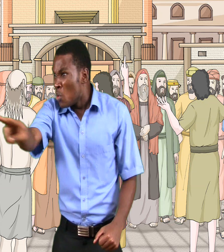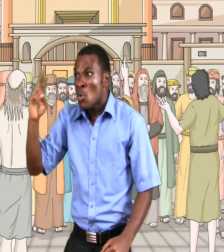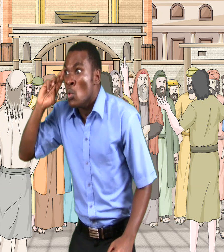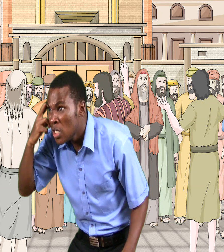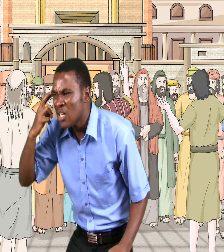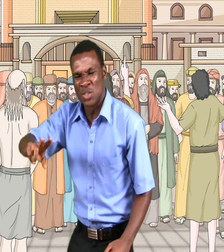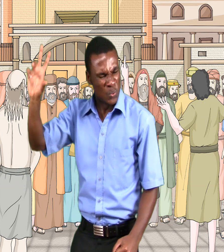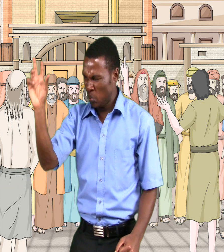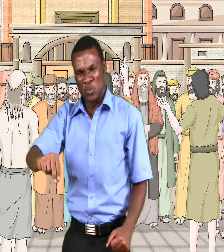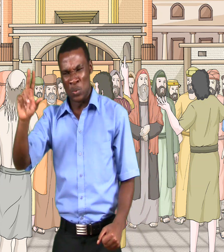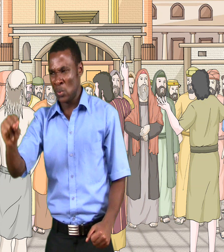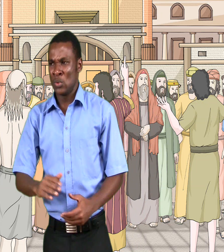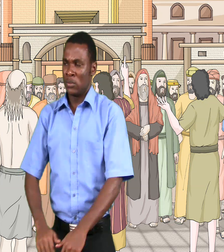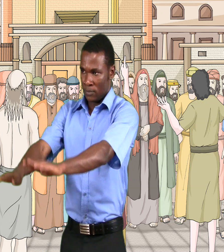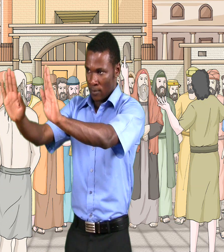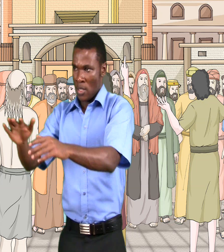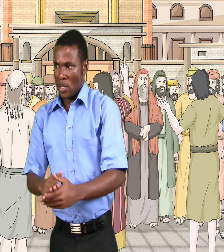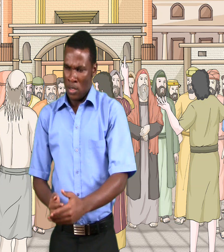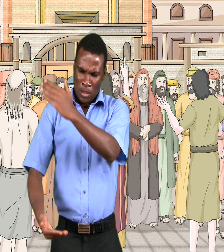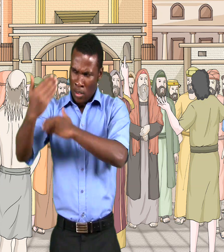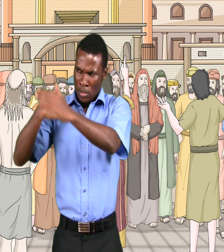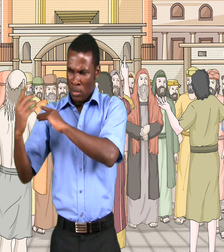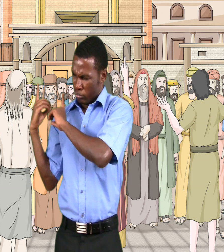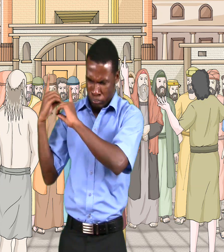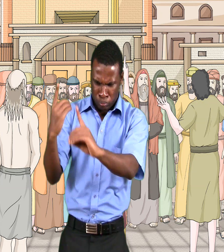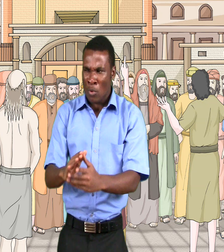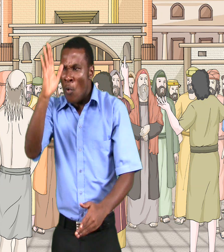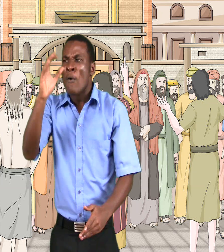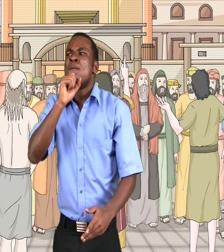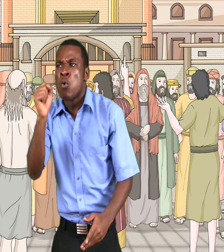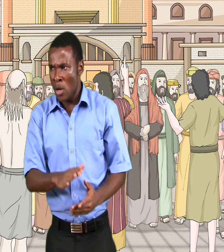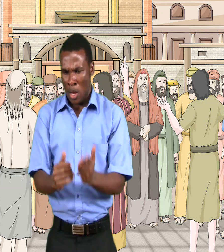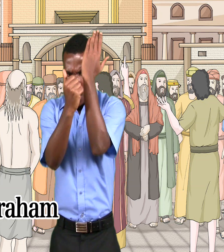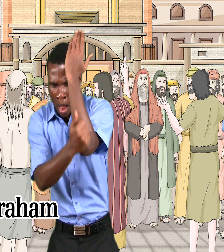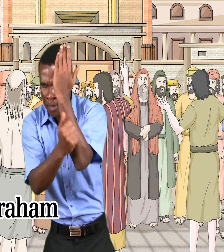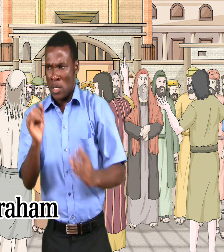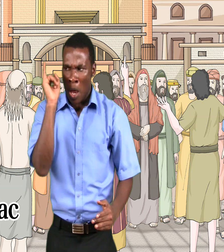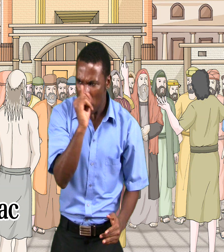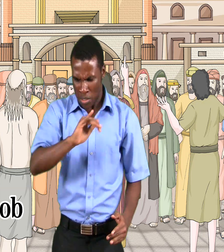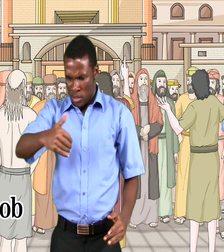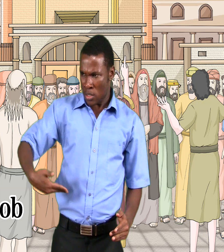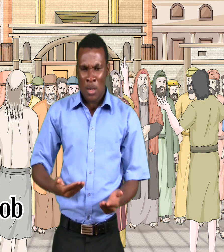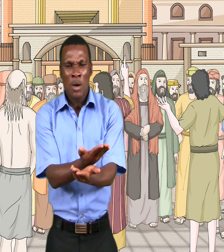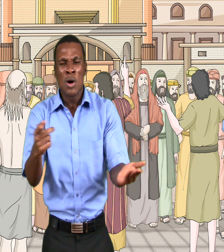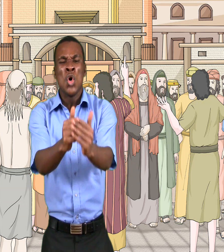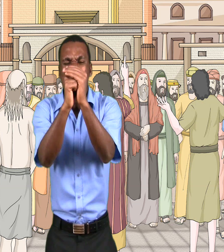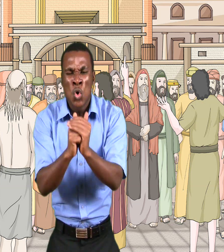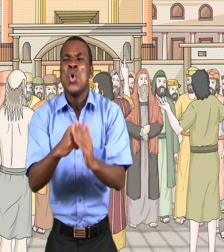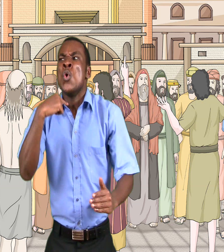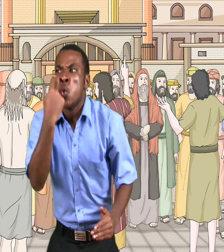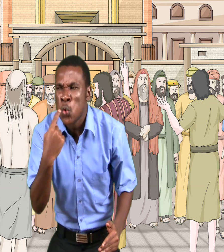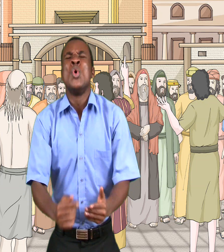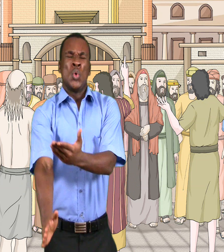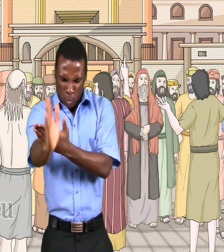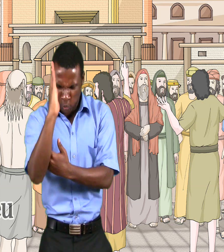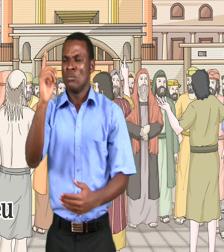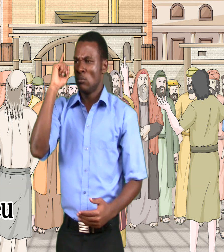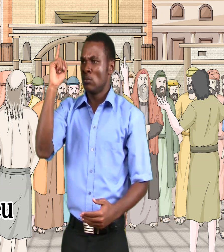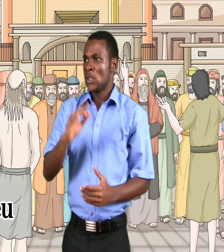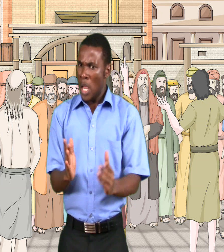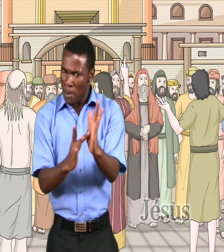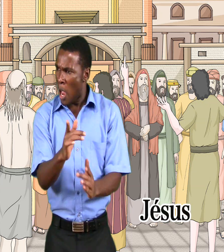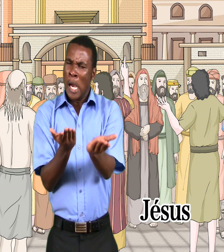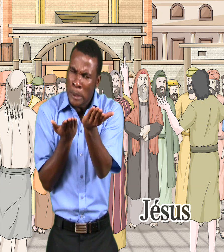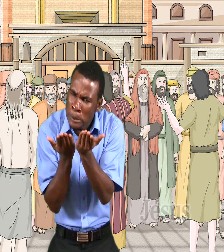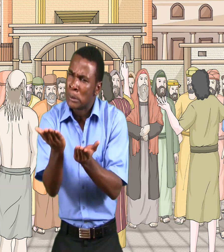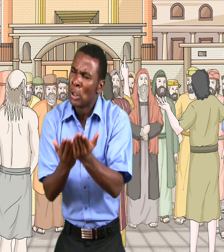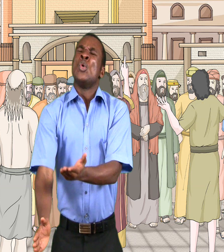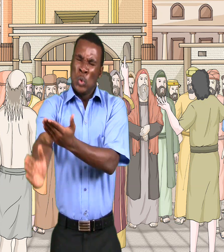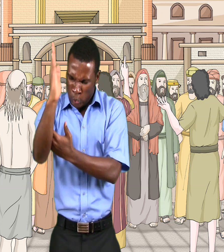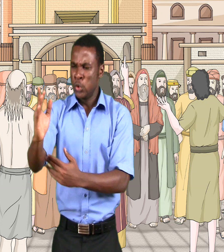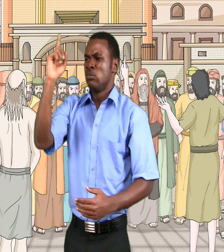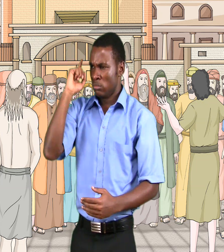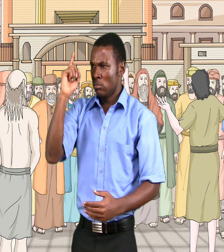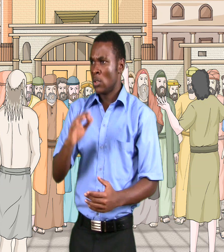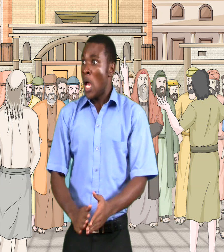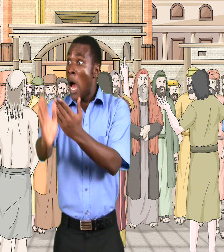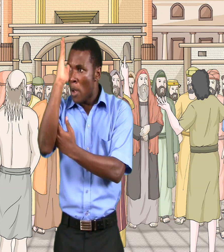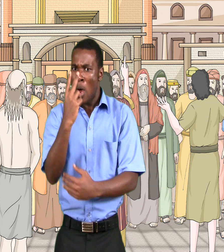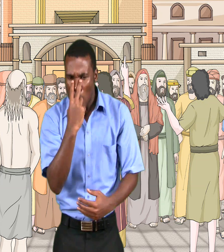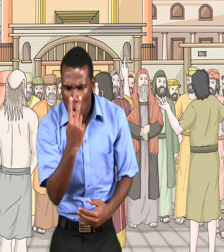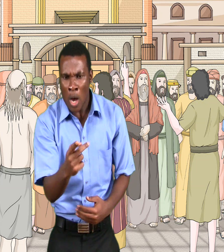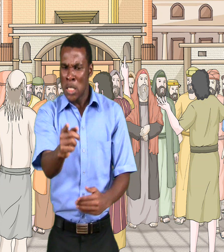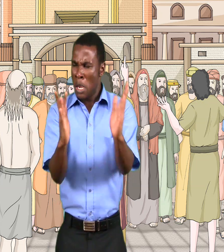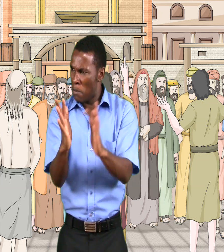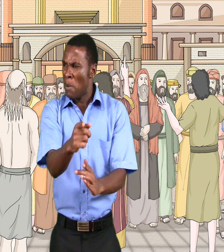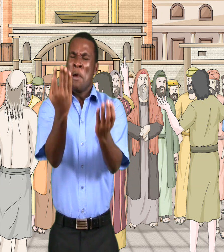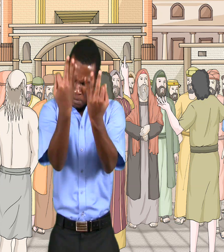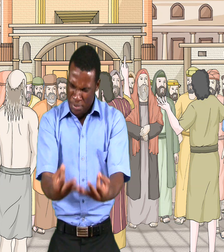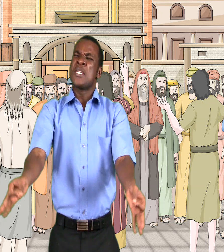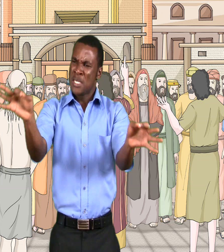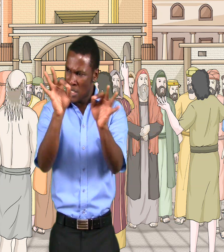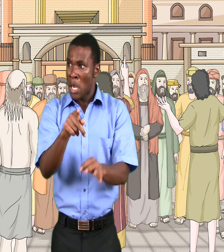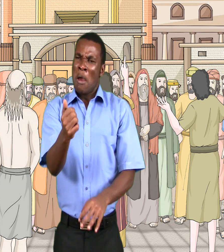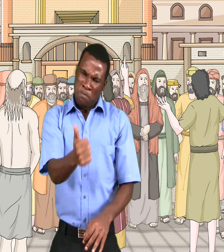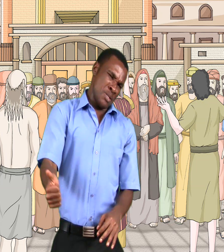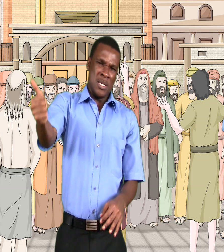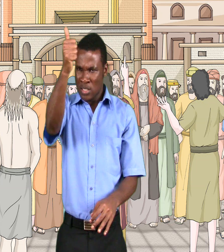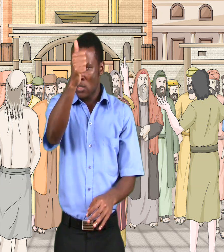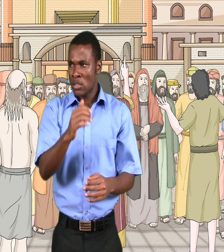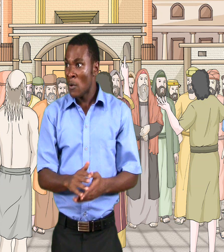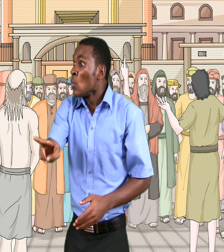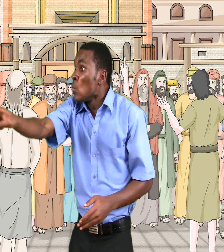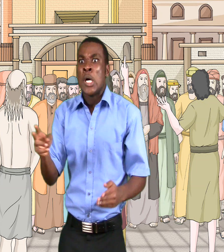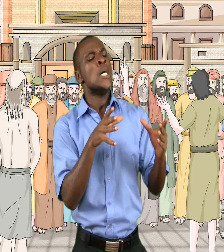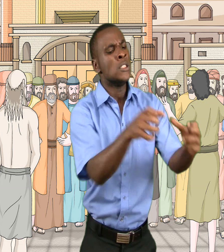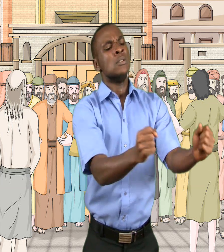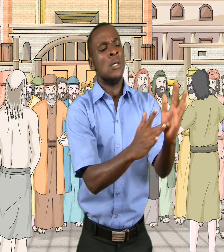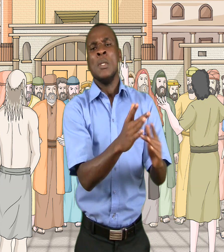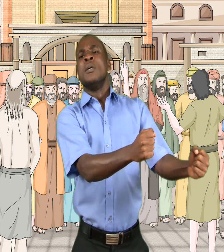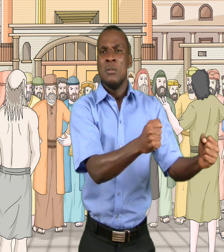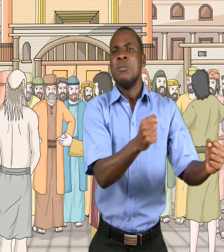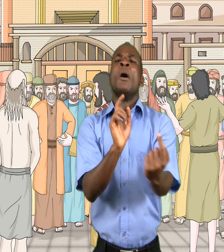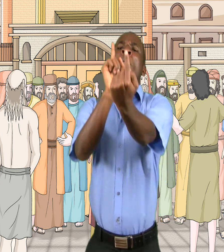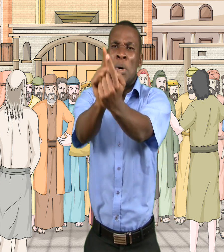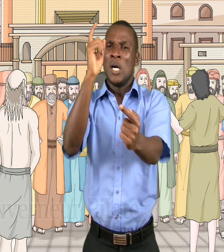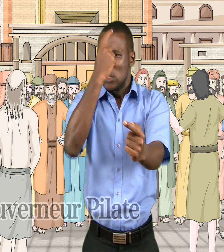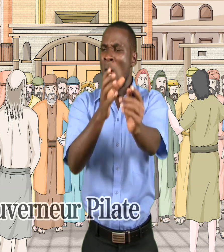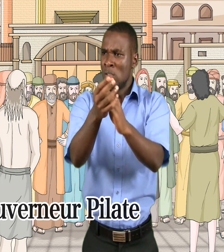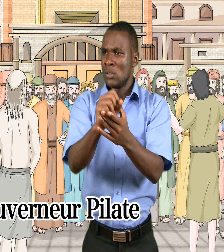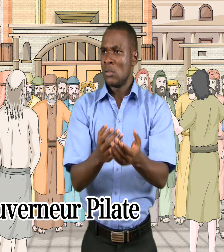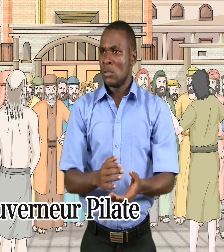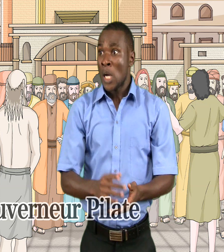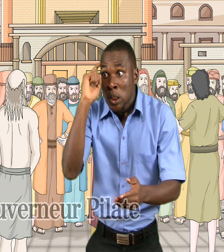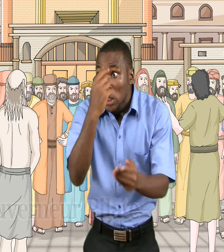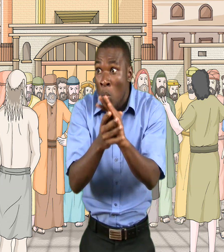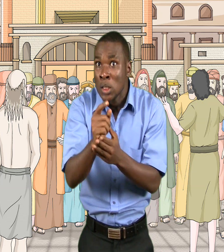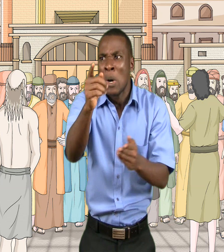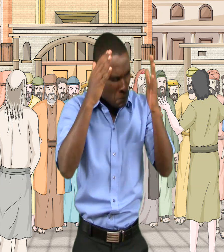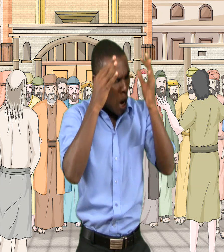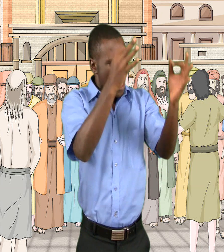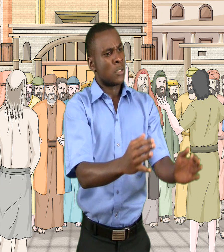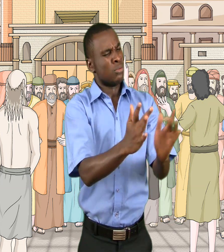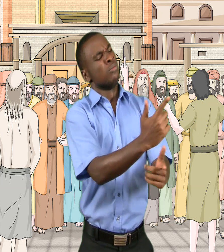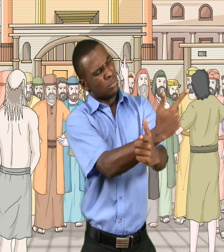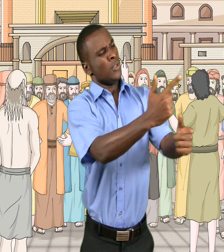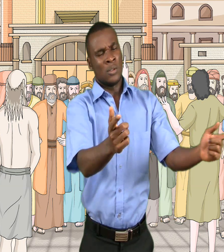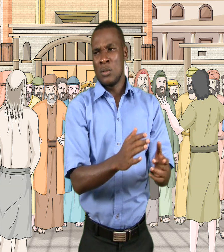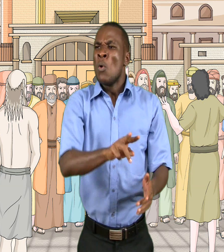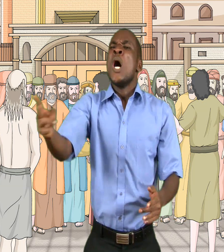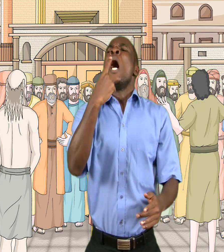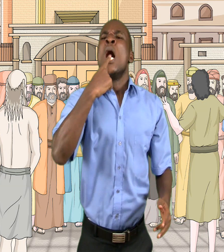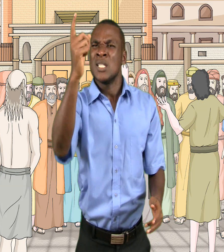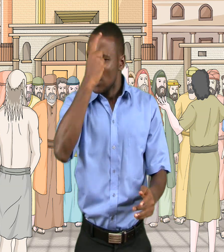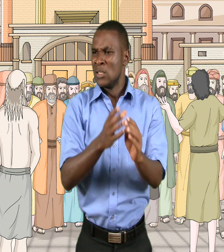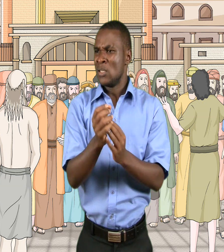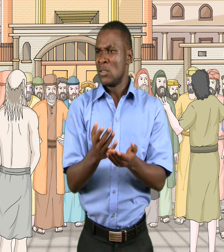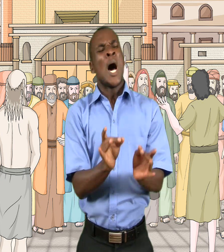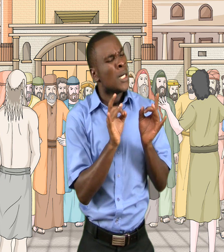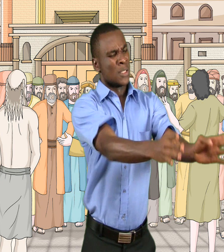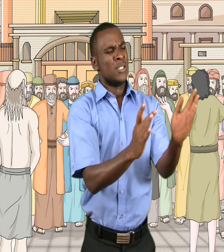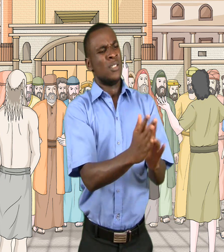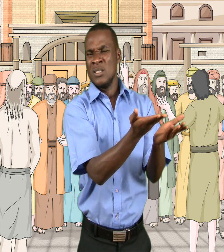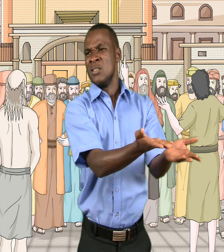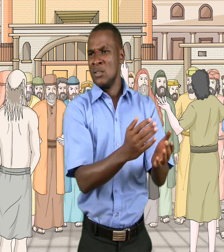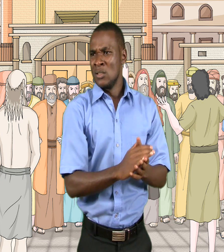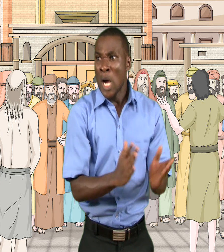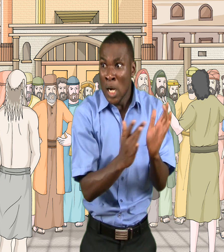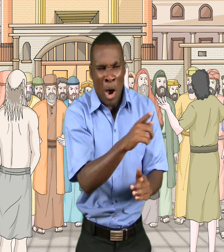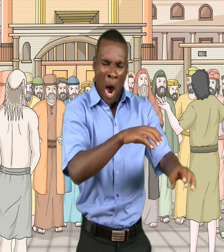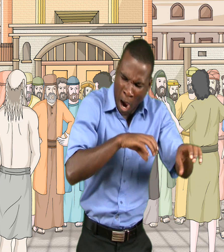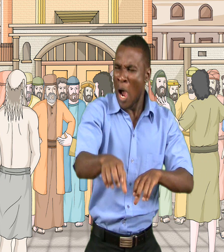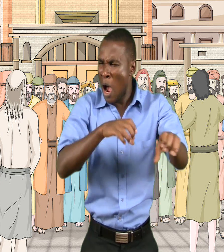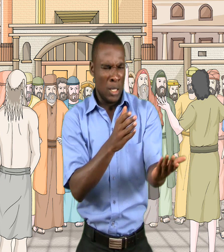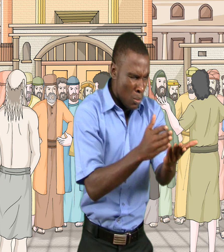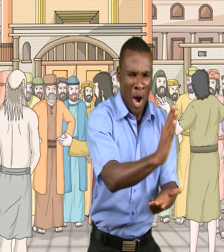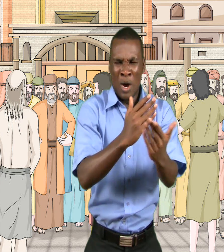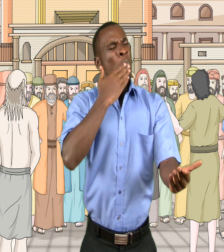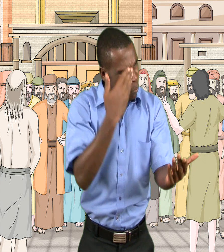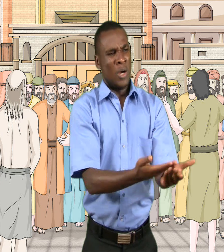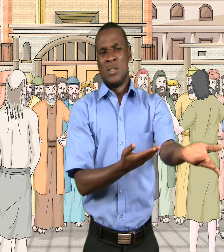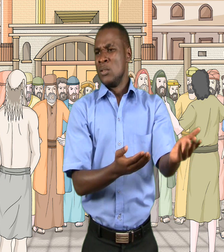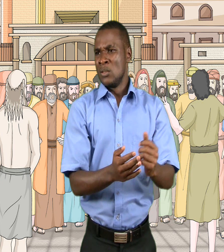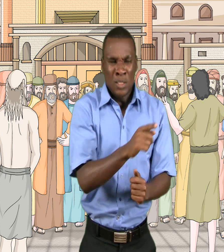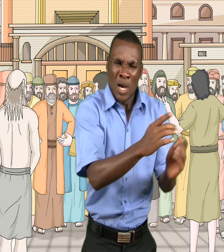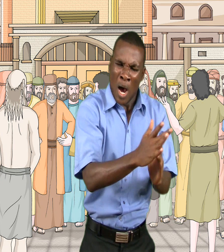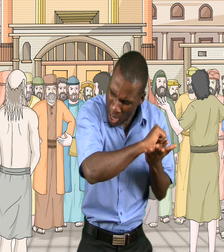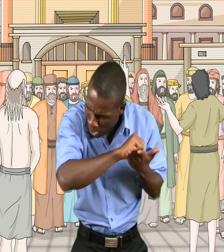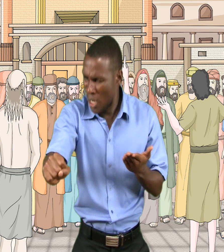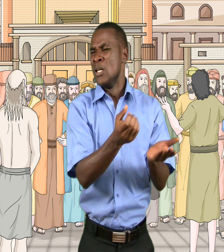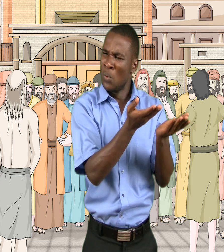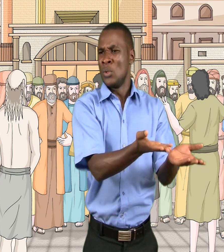Why do you stare at us as if by our own power or godliness we had made this man walk? The God of Abraham, Isaac, and Jacob, the God of our fathers, has glorified His servant Jesus.